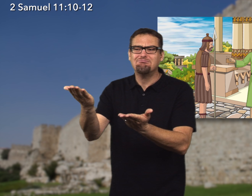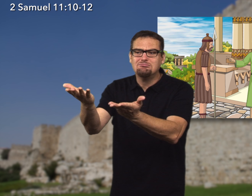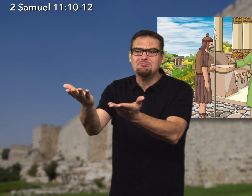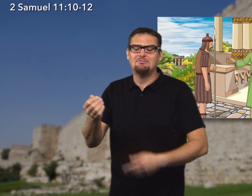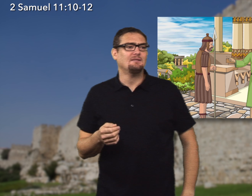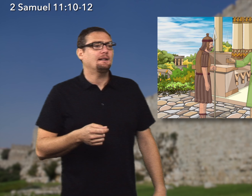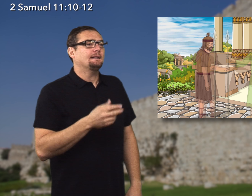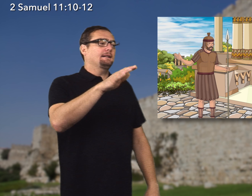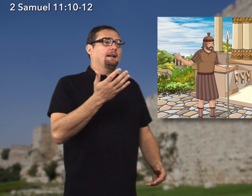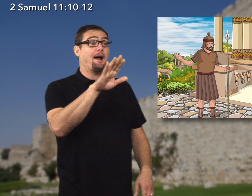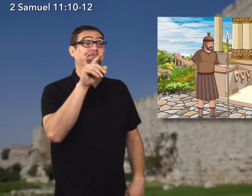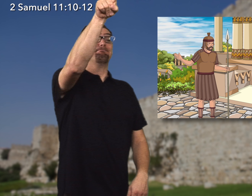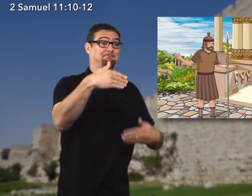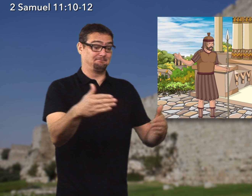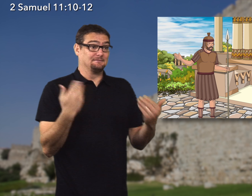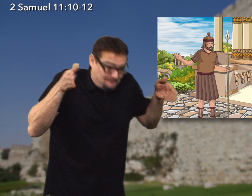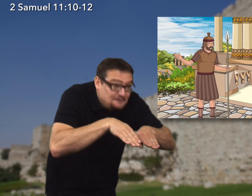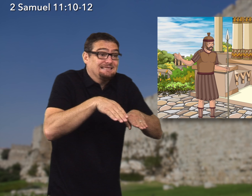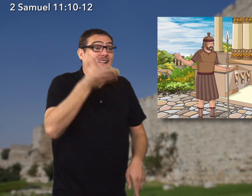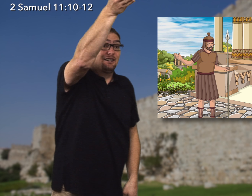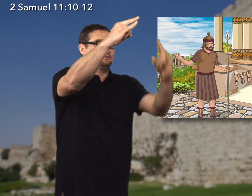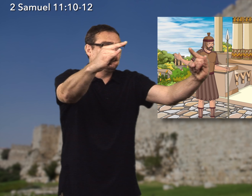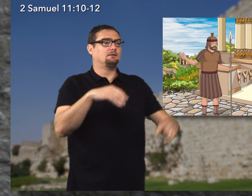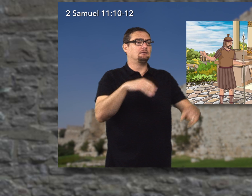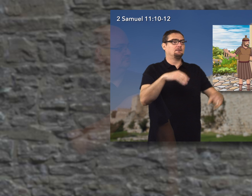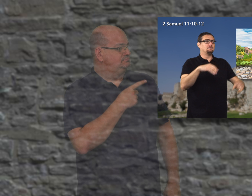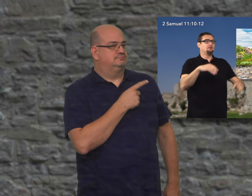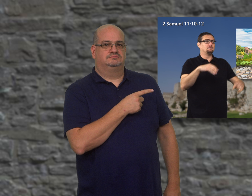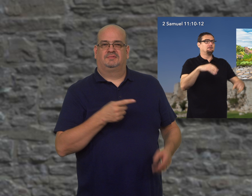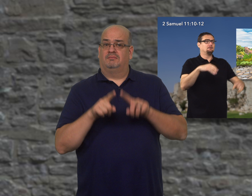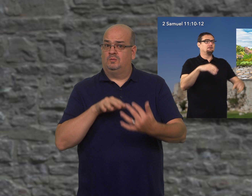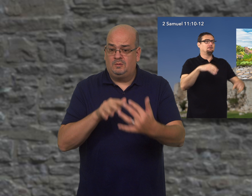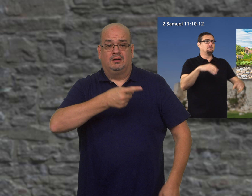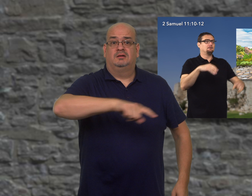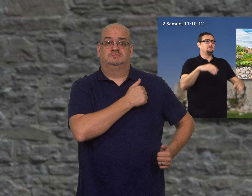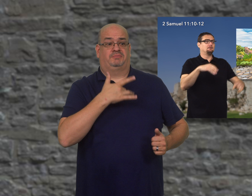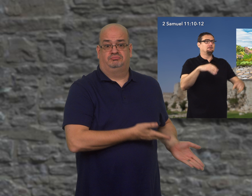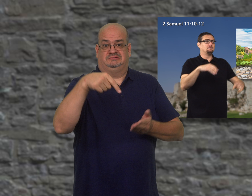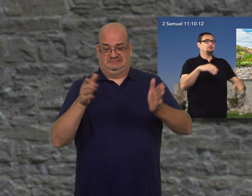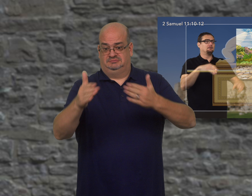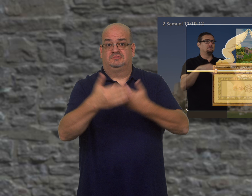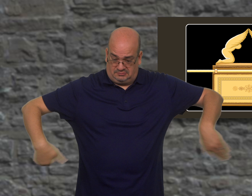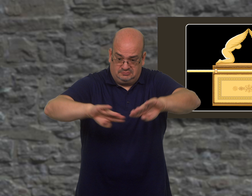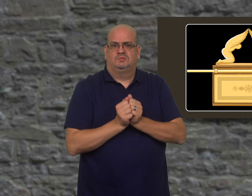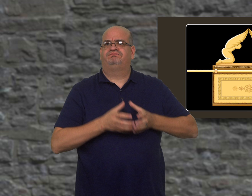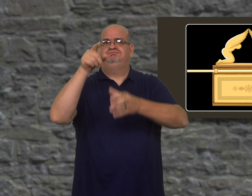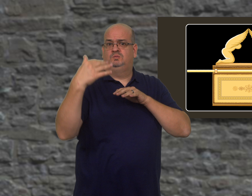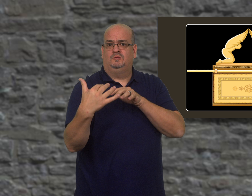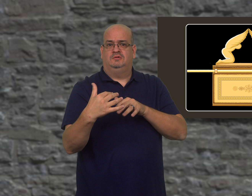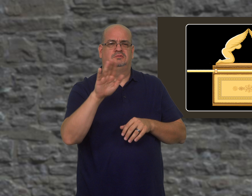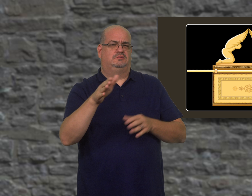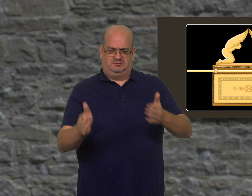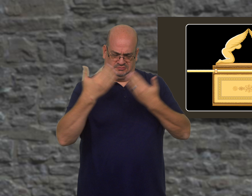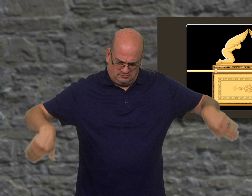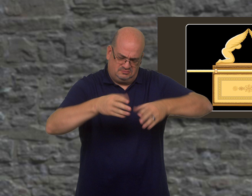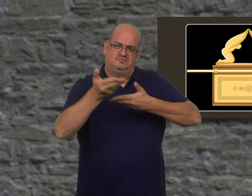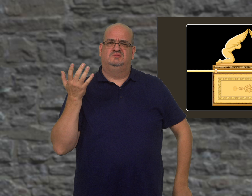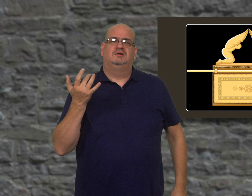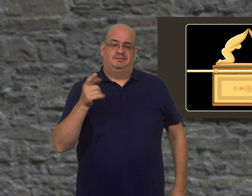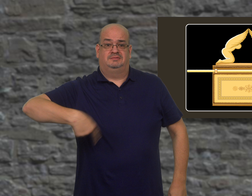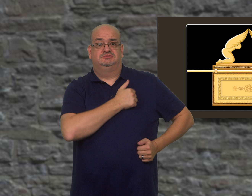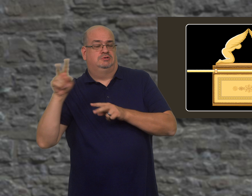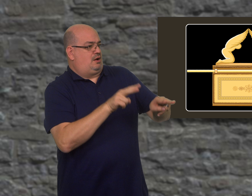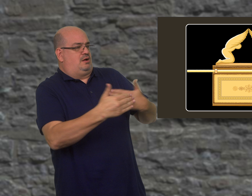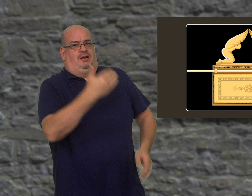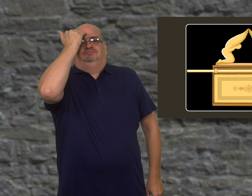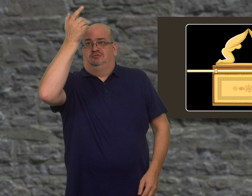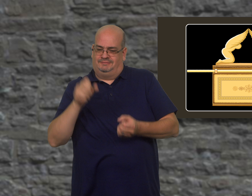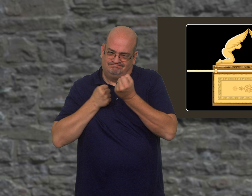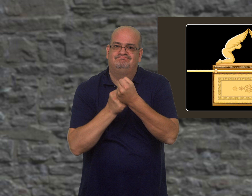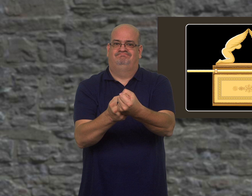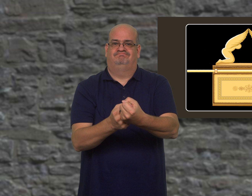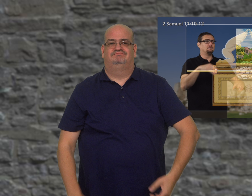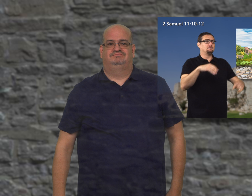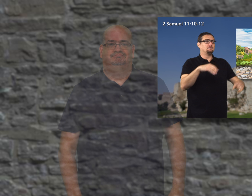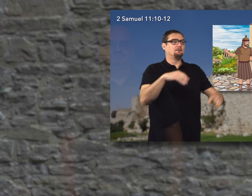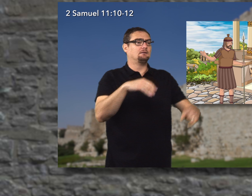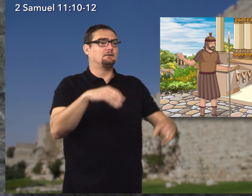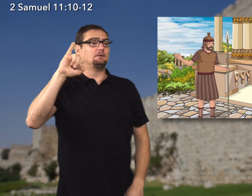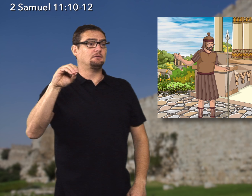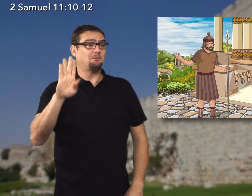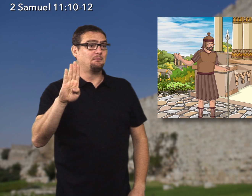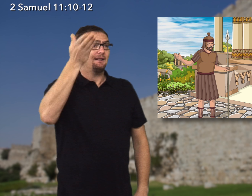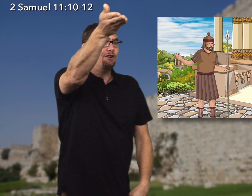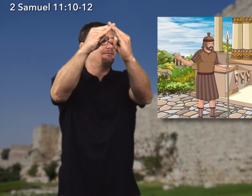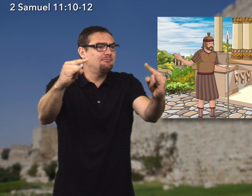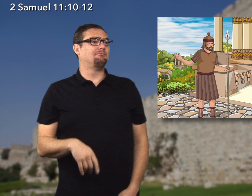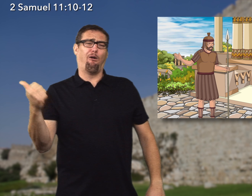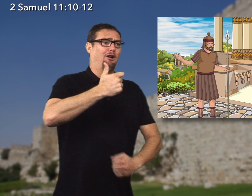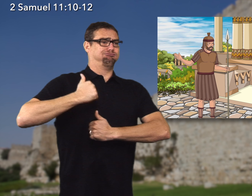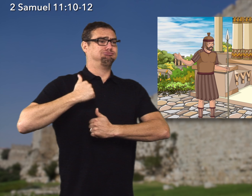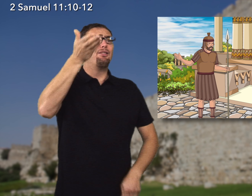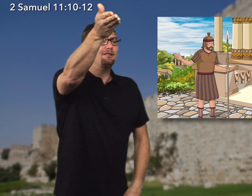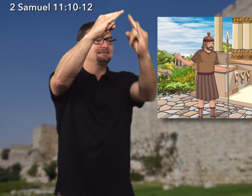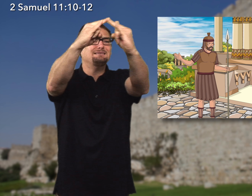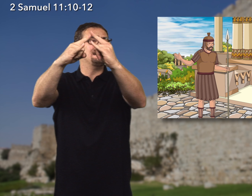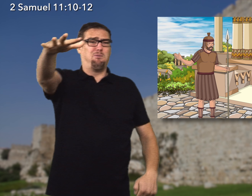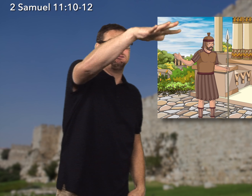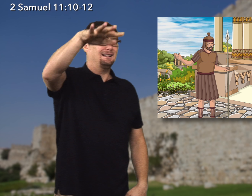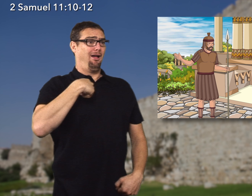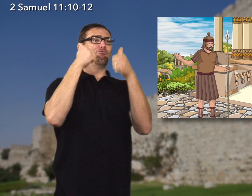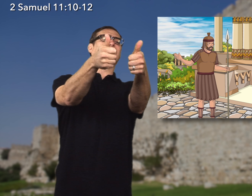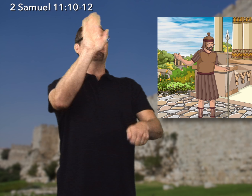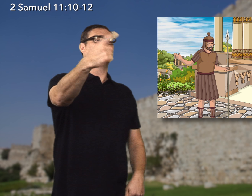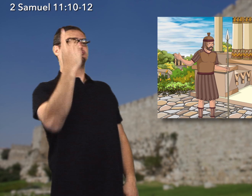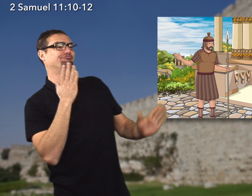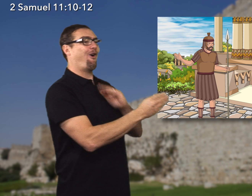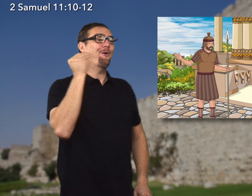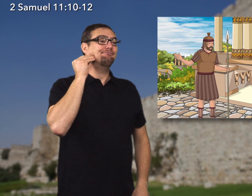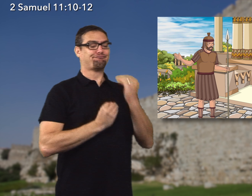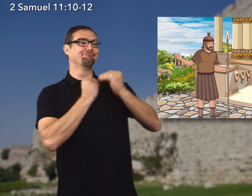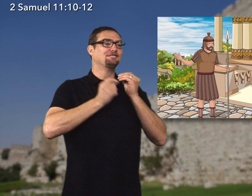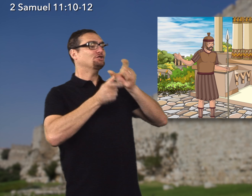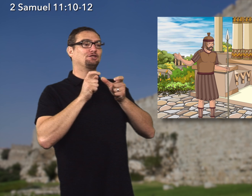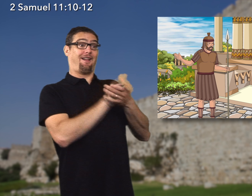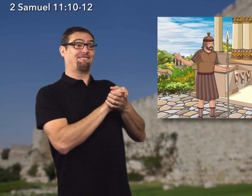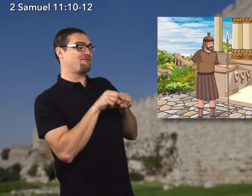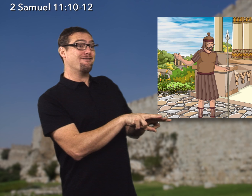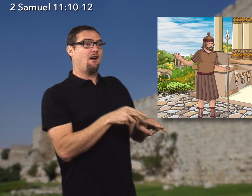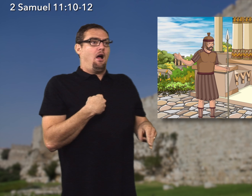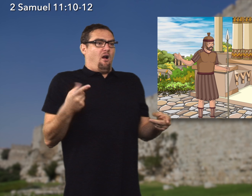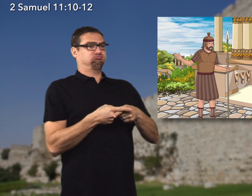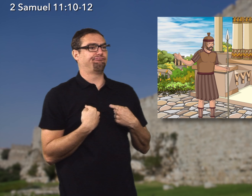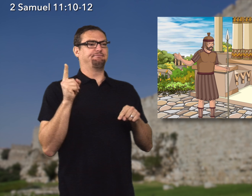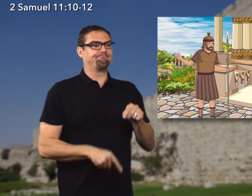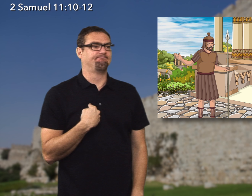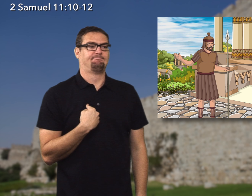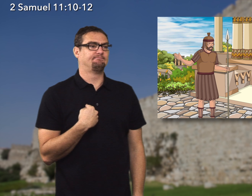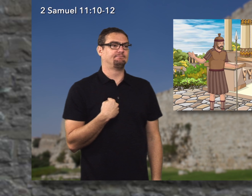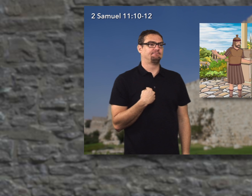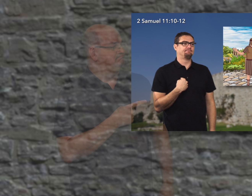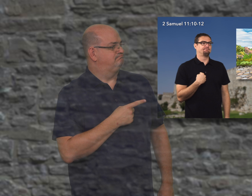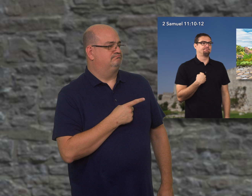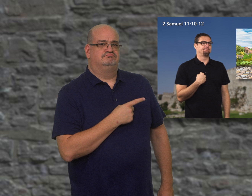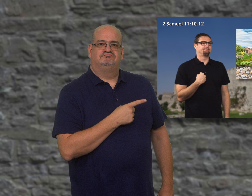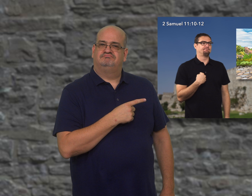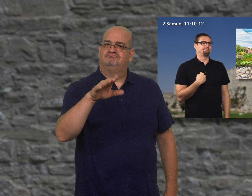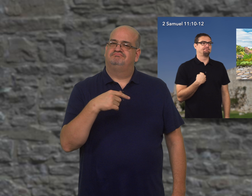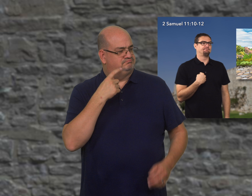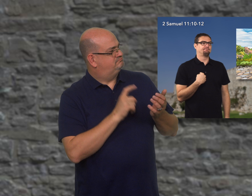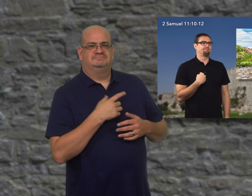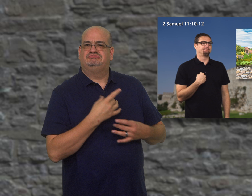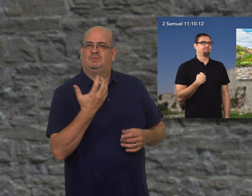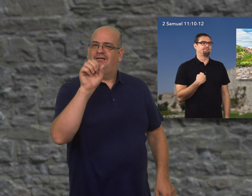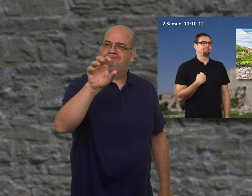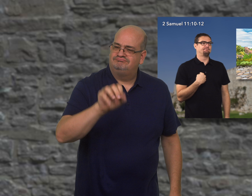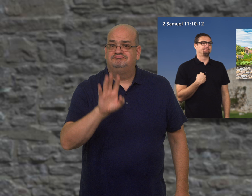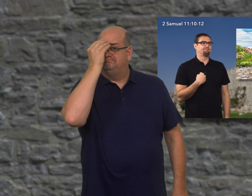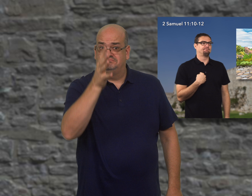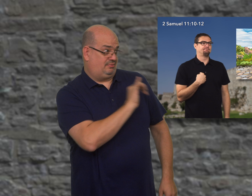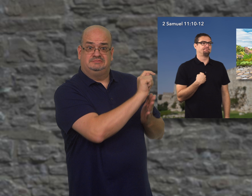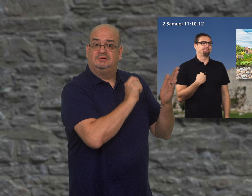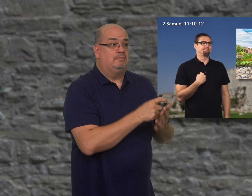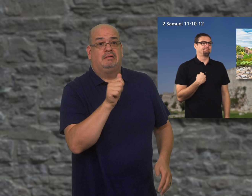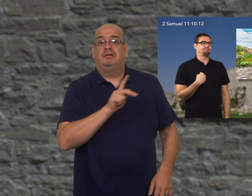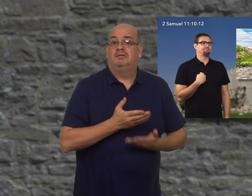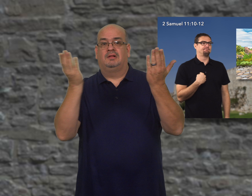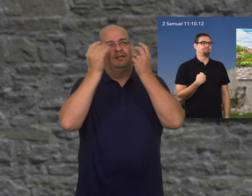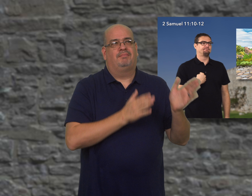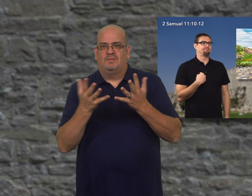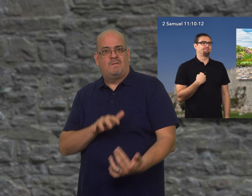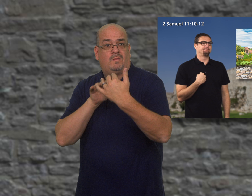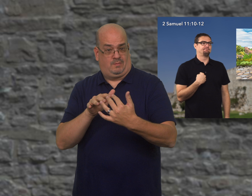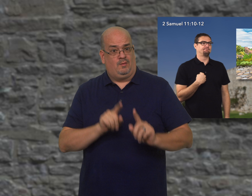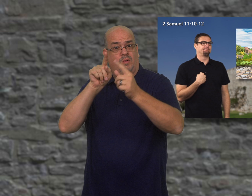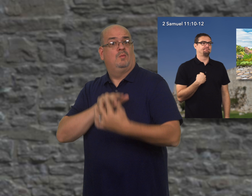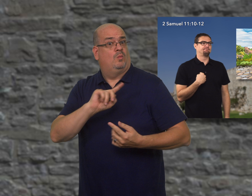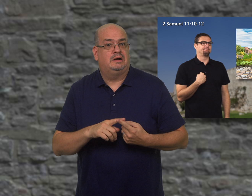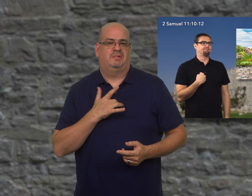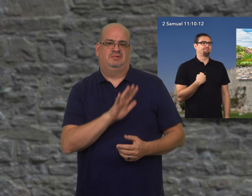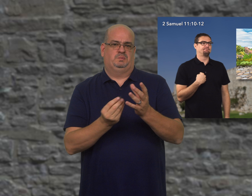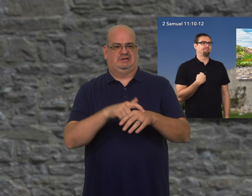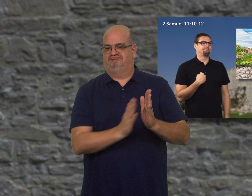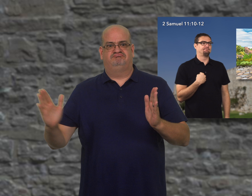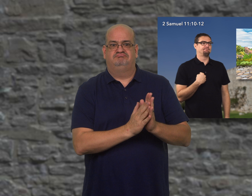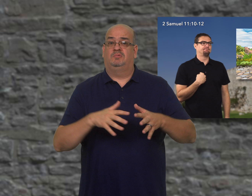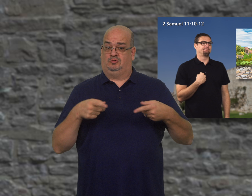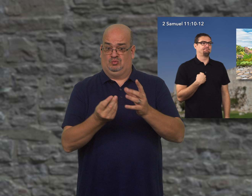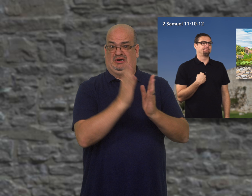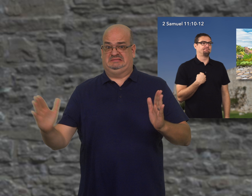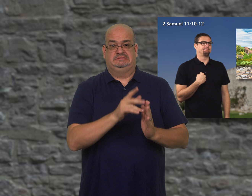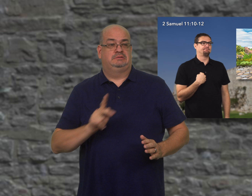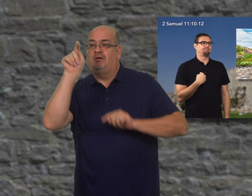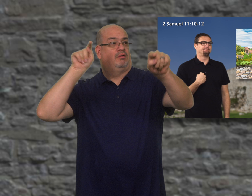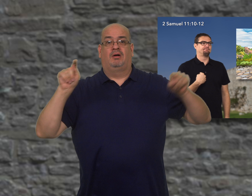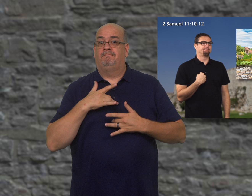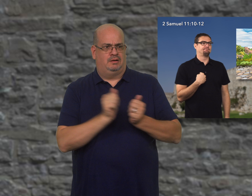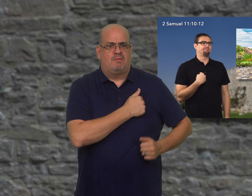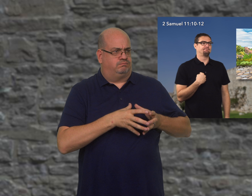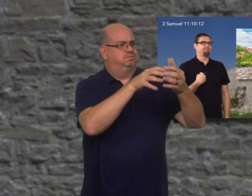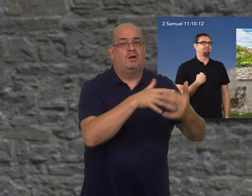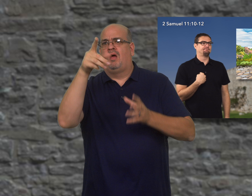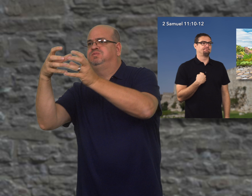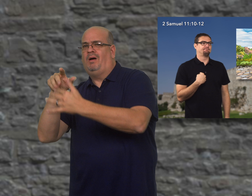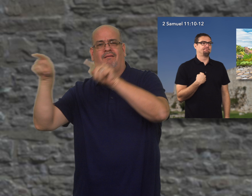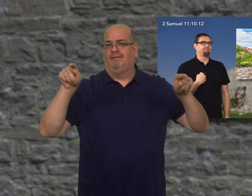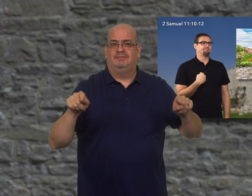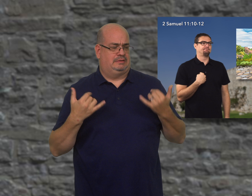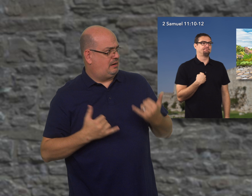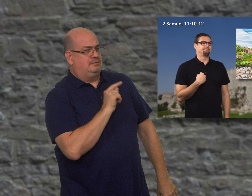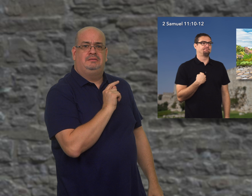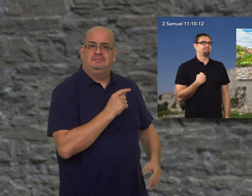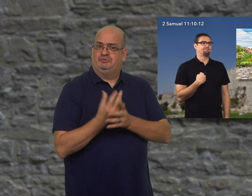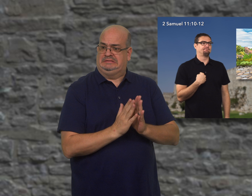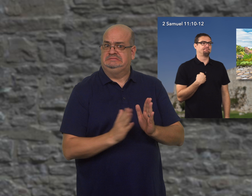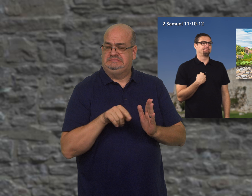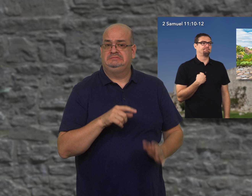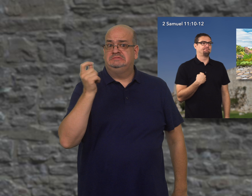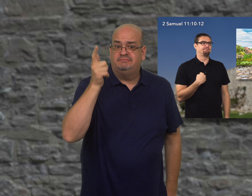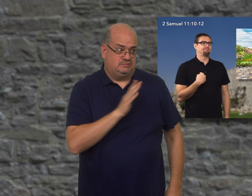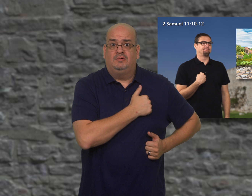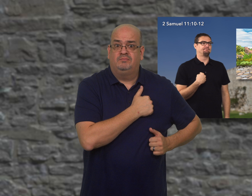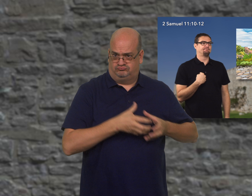Uriah answered, “The ark and Israel and Judah are dwelling in tents, and my master Joab and his soldiers are camped in the open field.